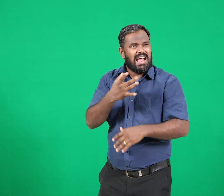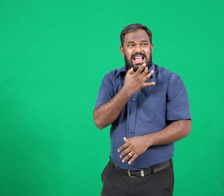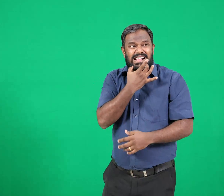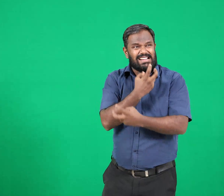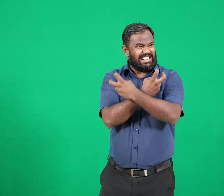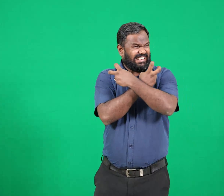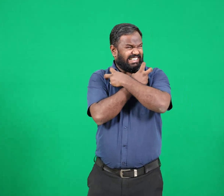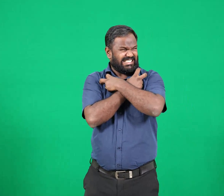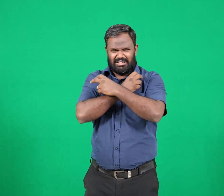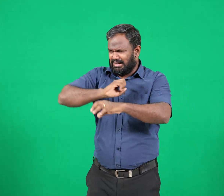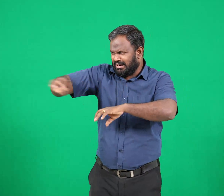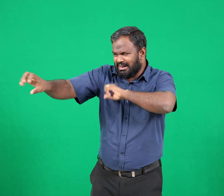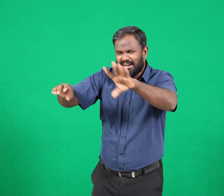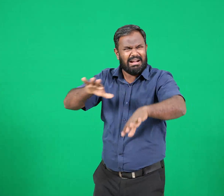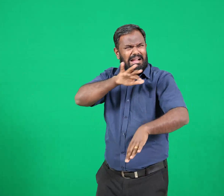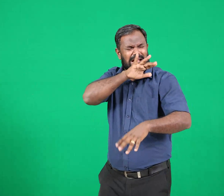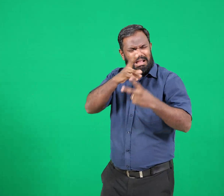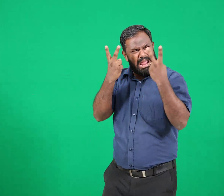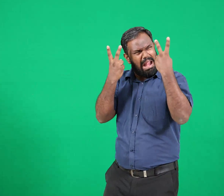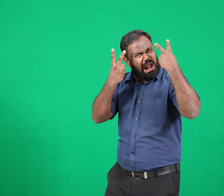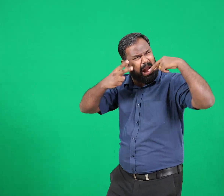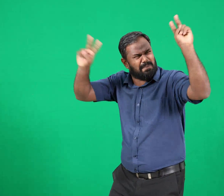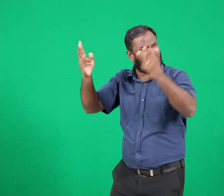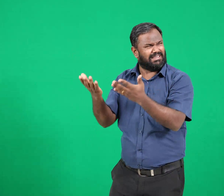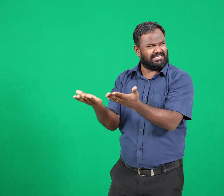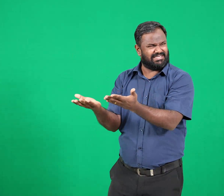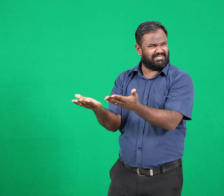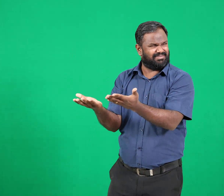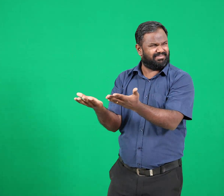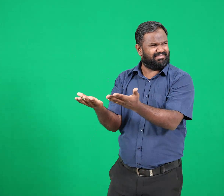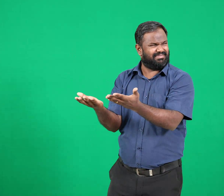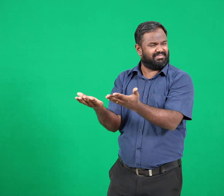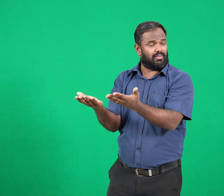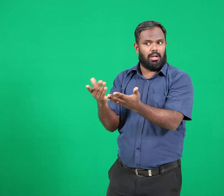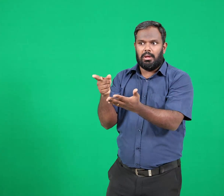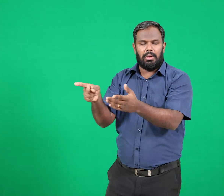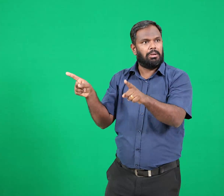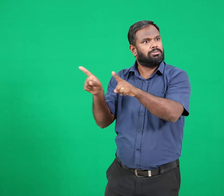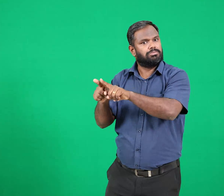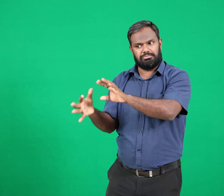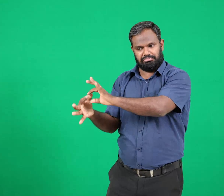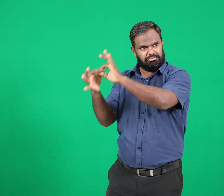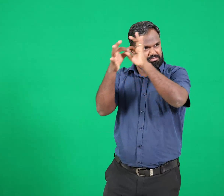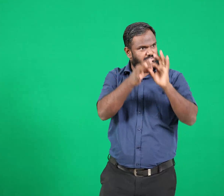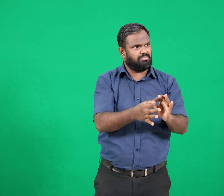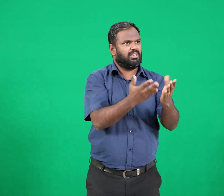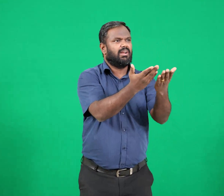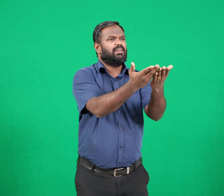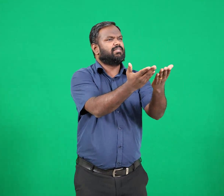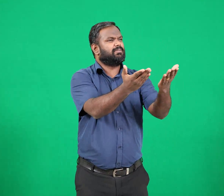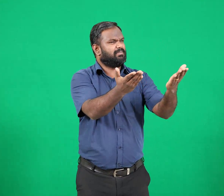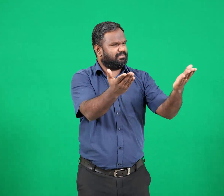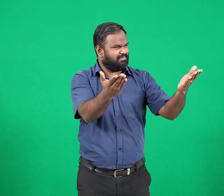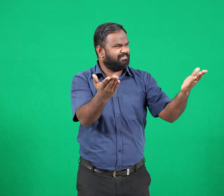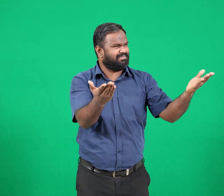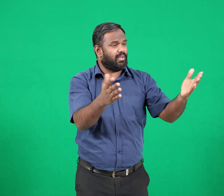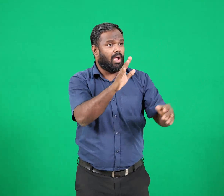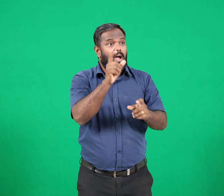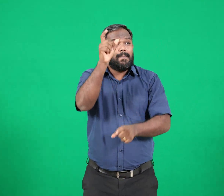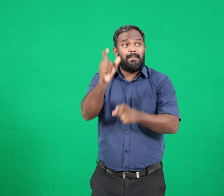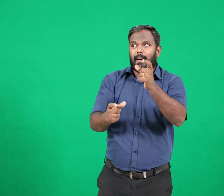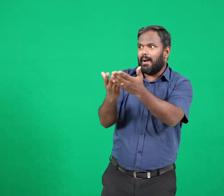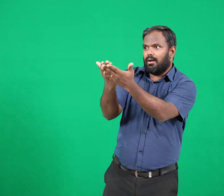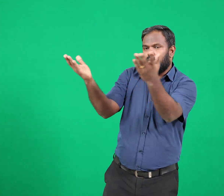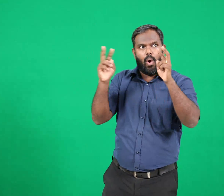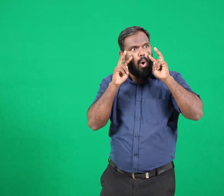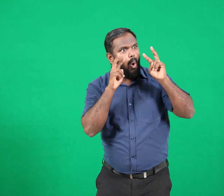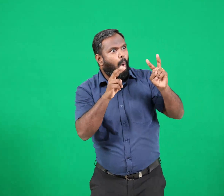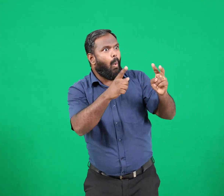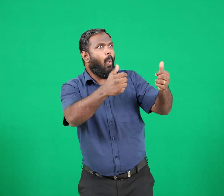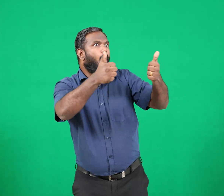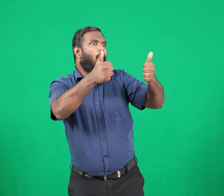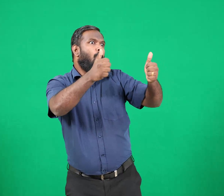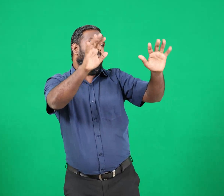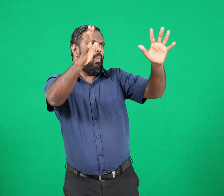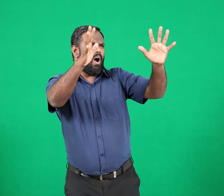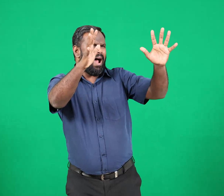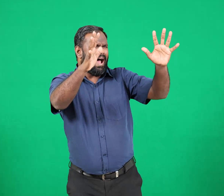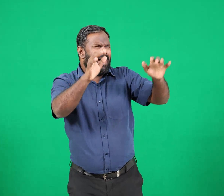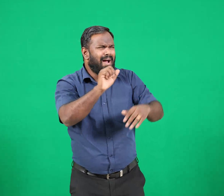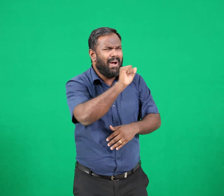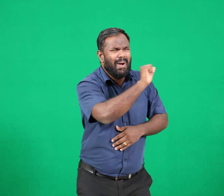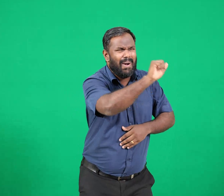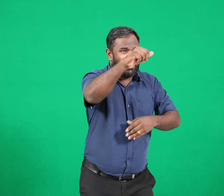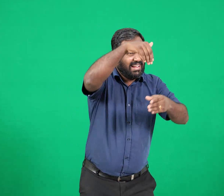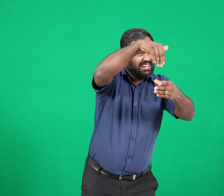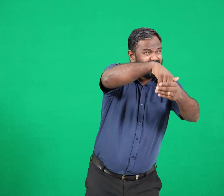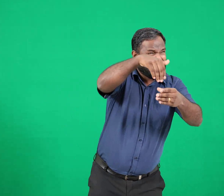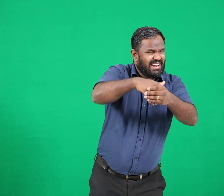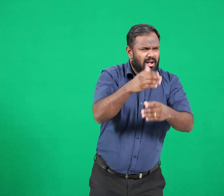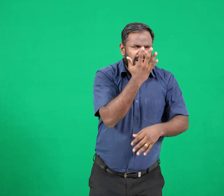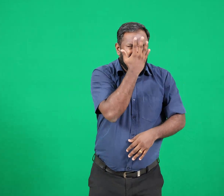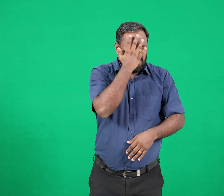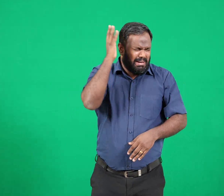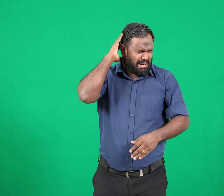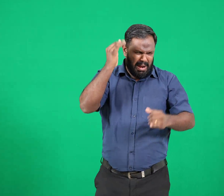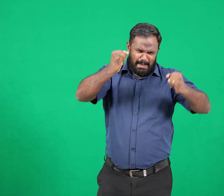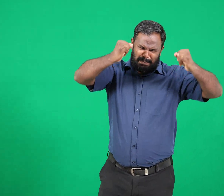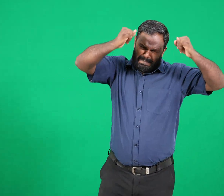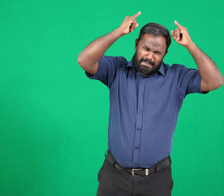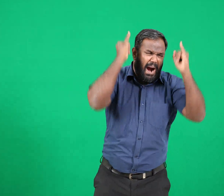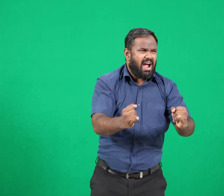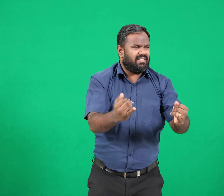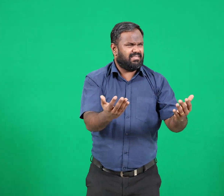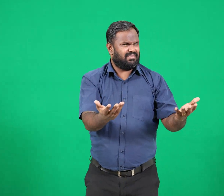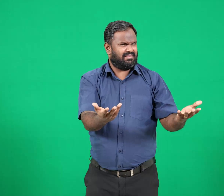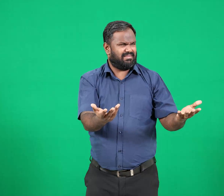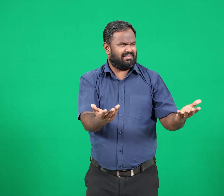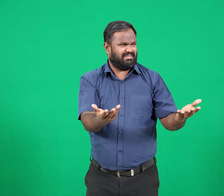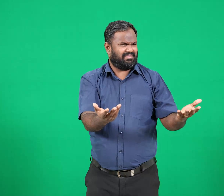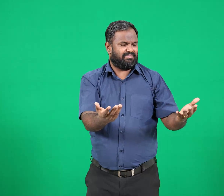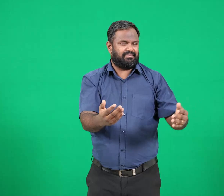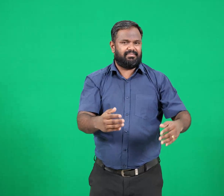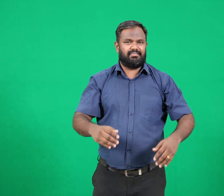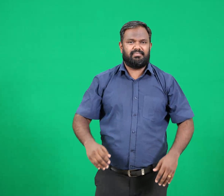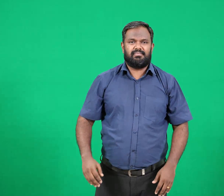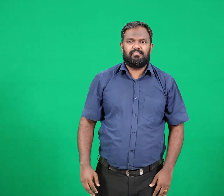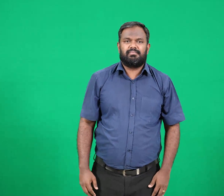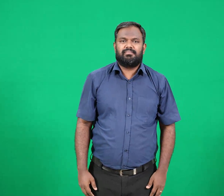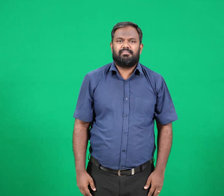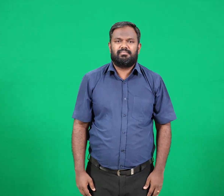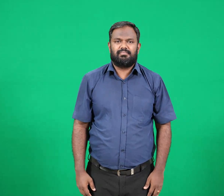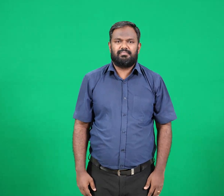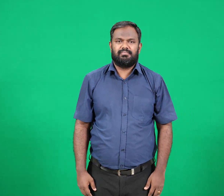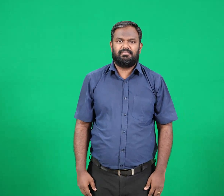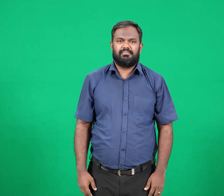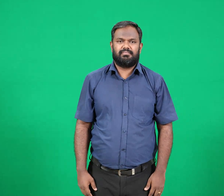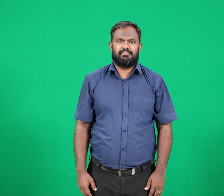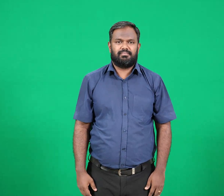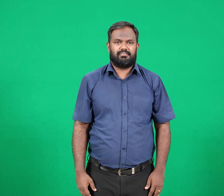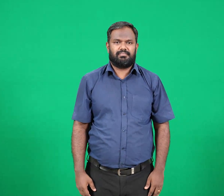In the same way, on the outside you appear to be righteous, but on the inside you are full of hypocrisy and wickedness.